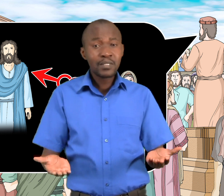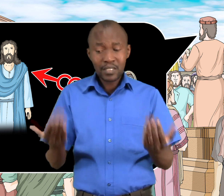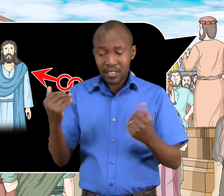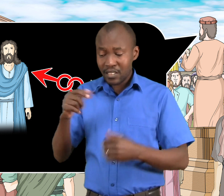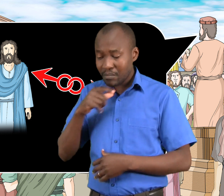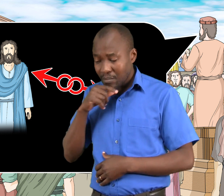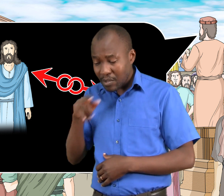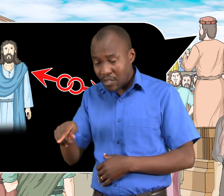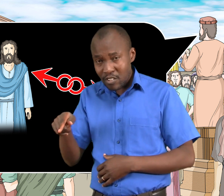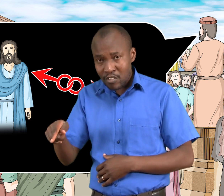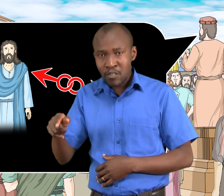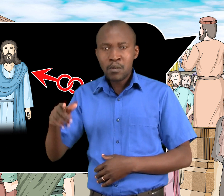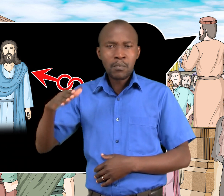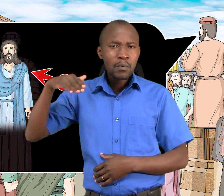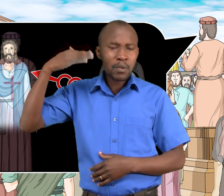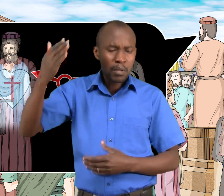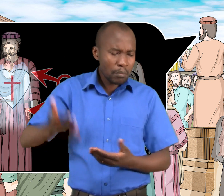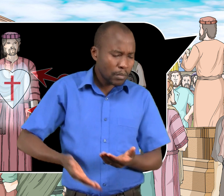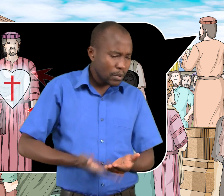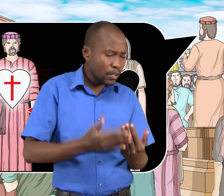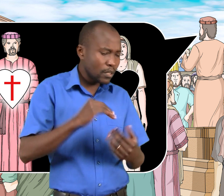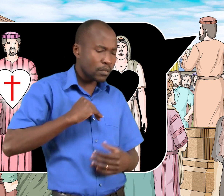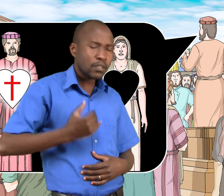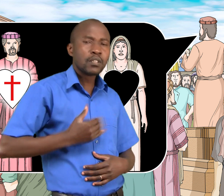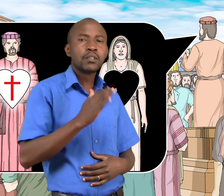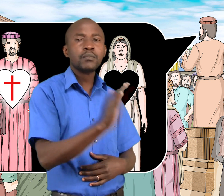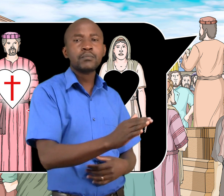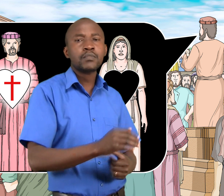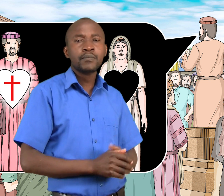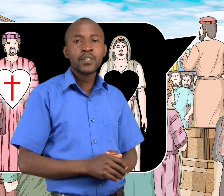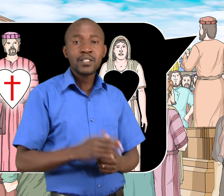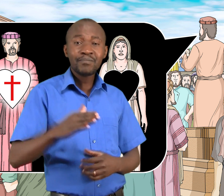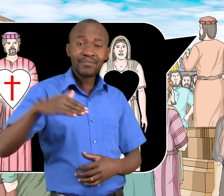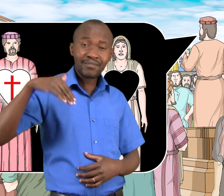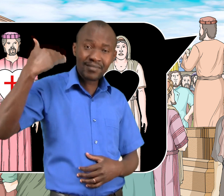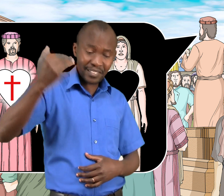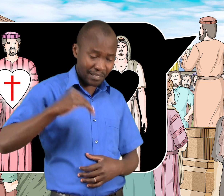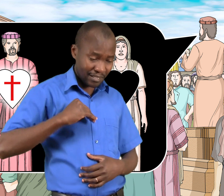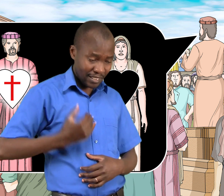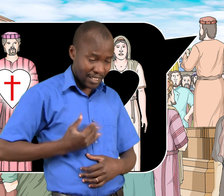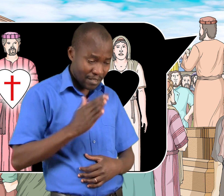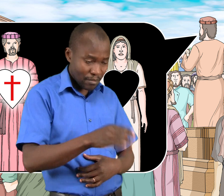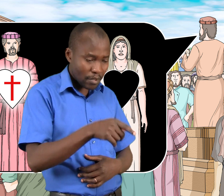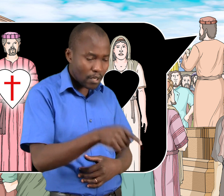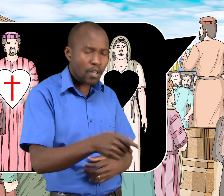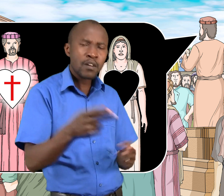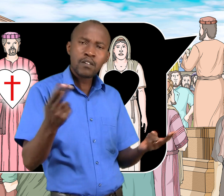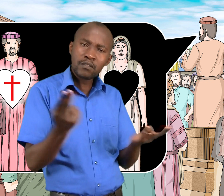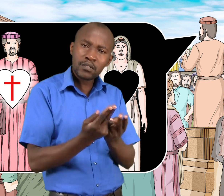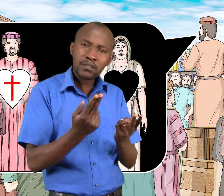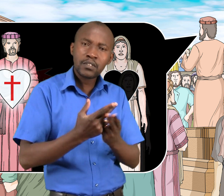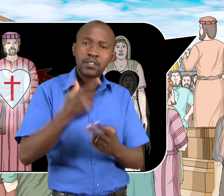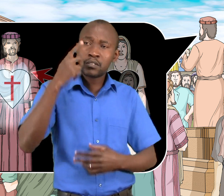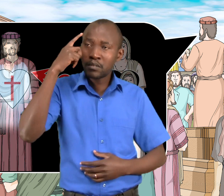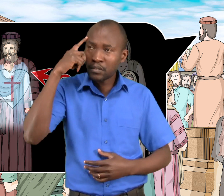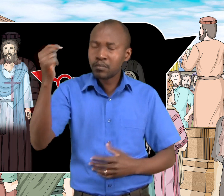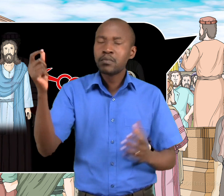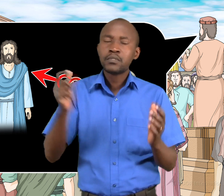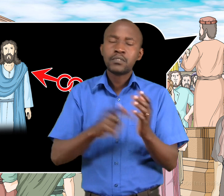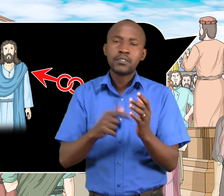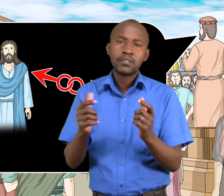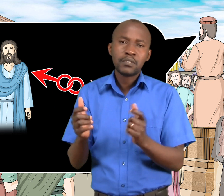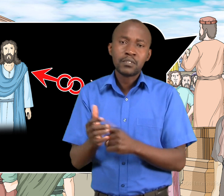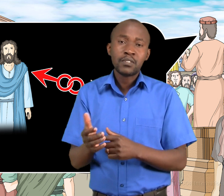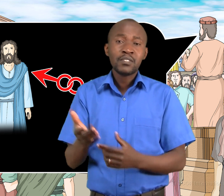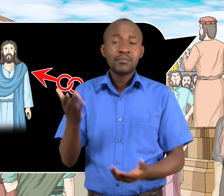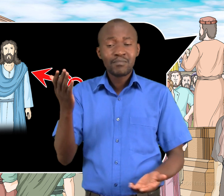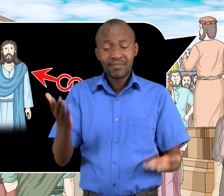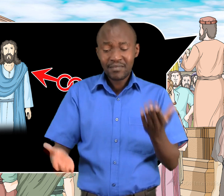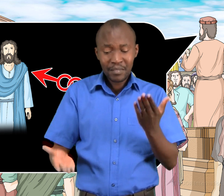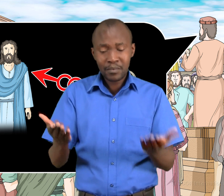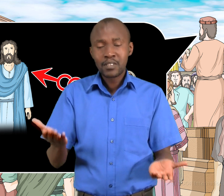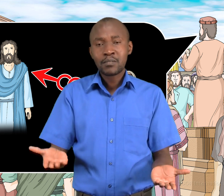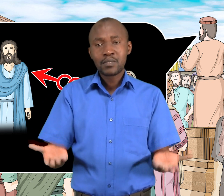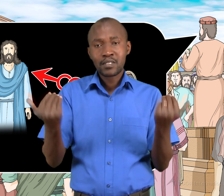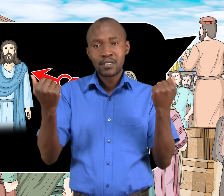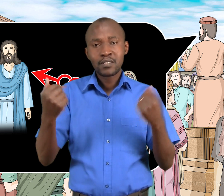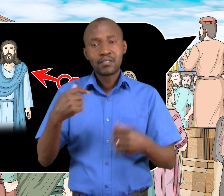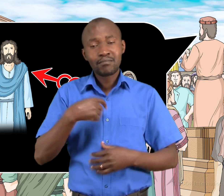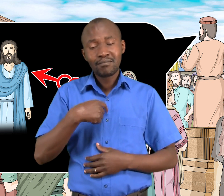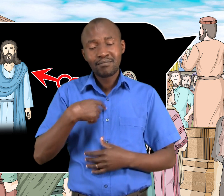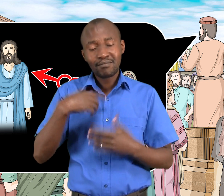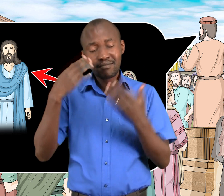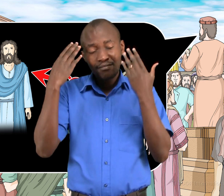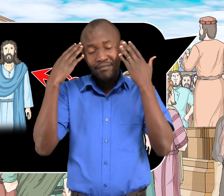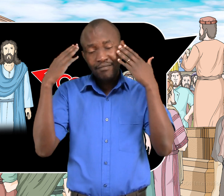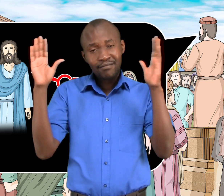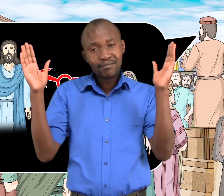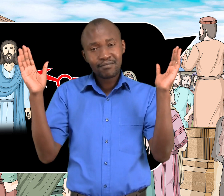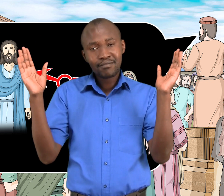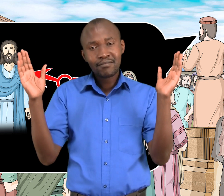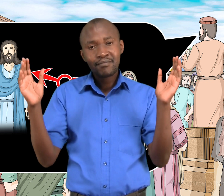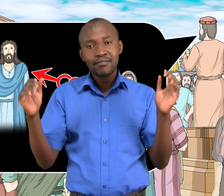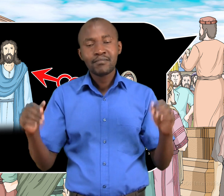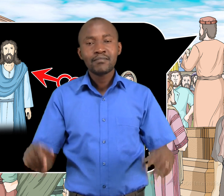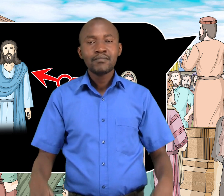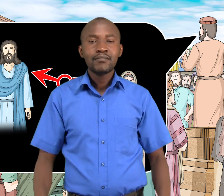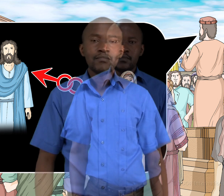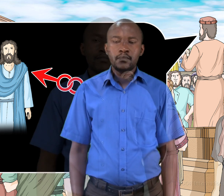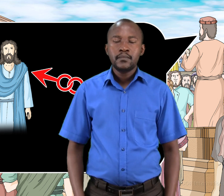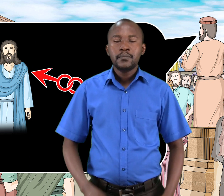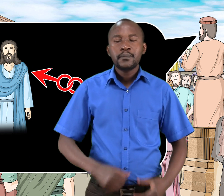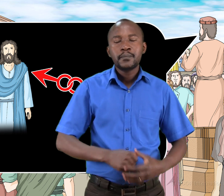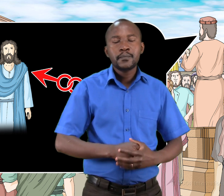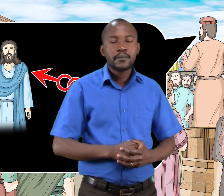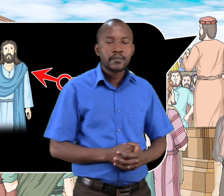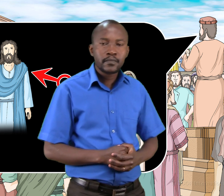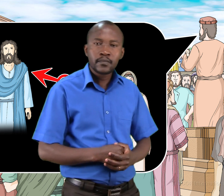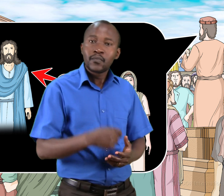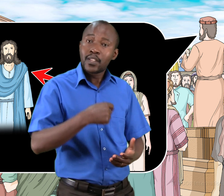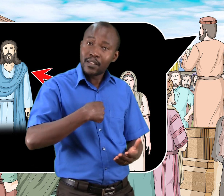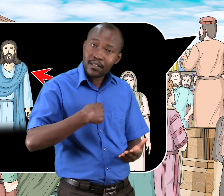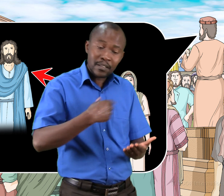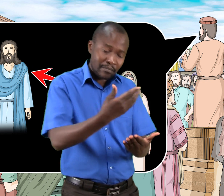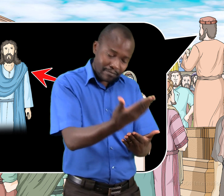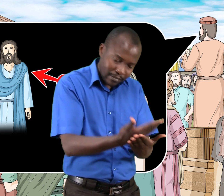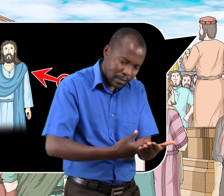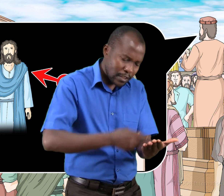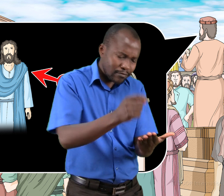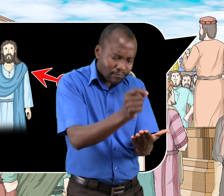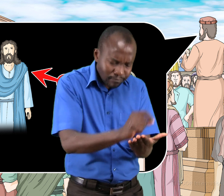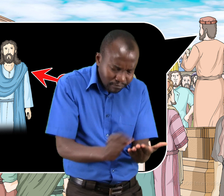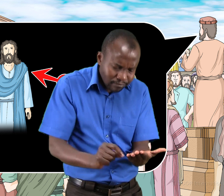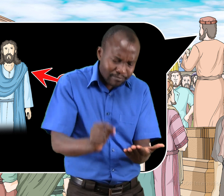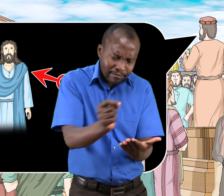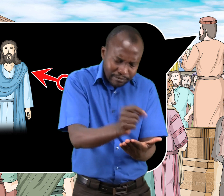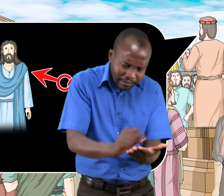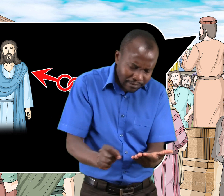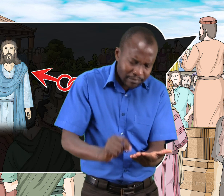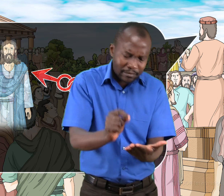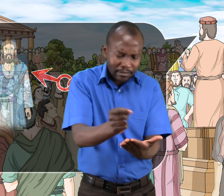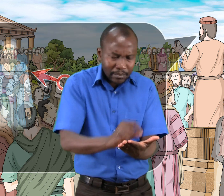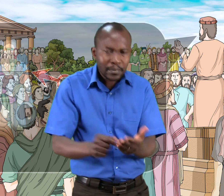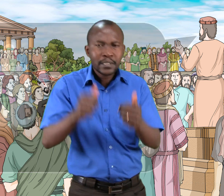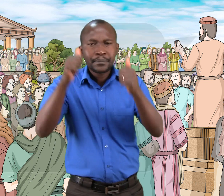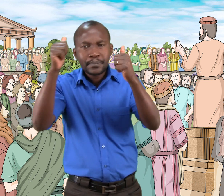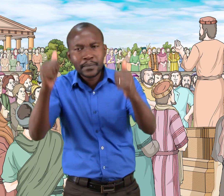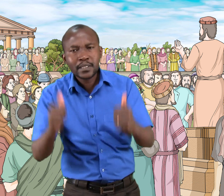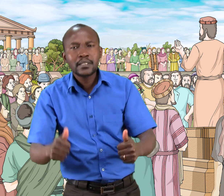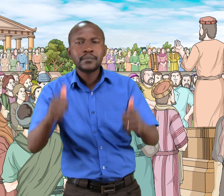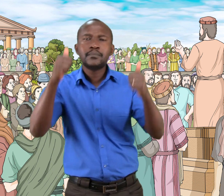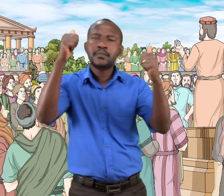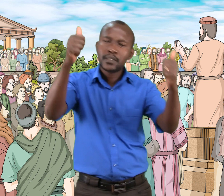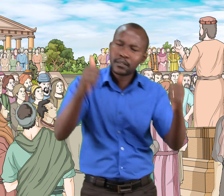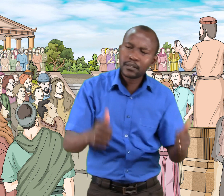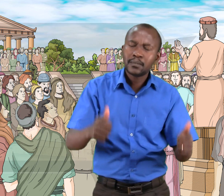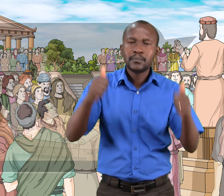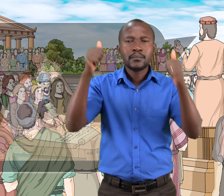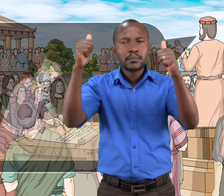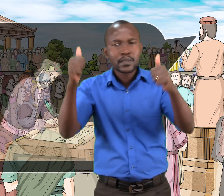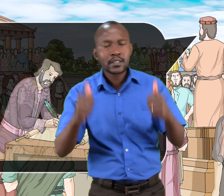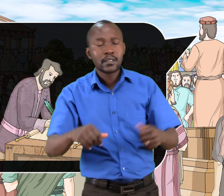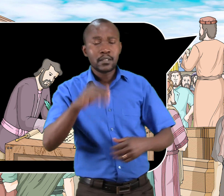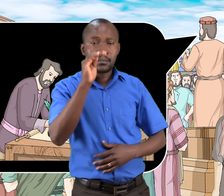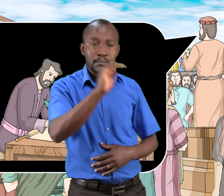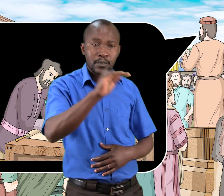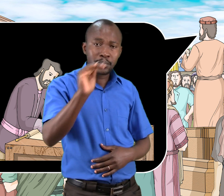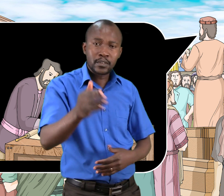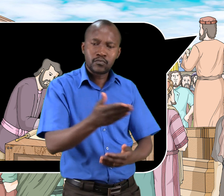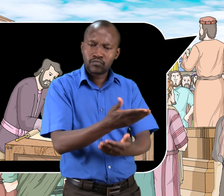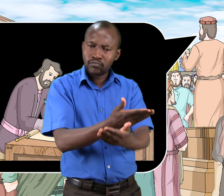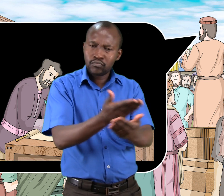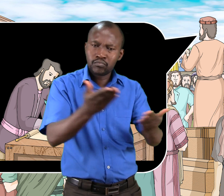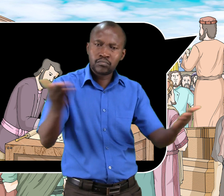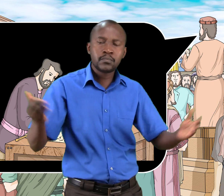Or how do you know, husband, whether you will save your wife? Regardless, each one should lead the life that the Lord has assigned to him and to which God has called him.